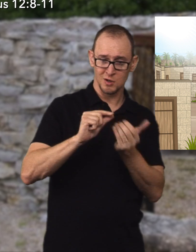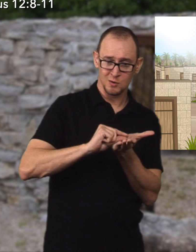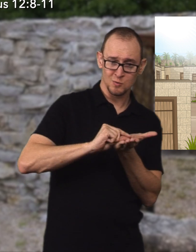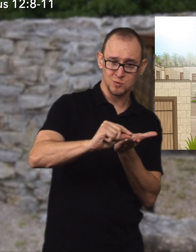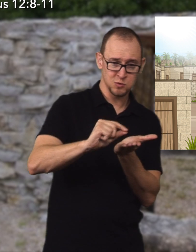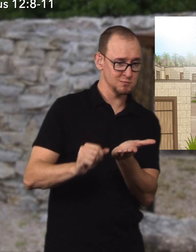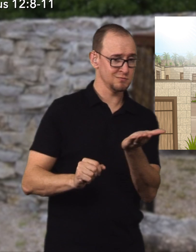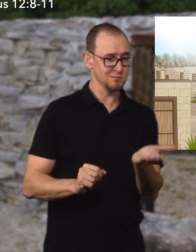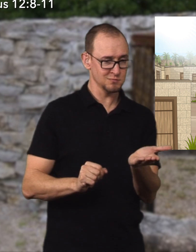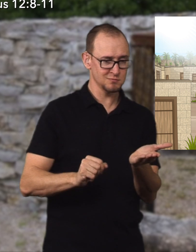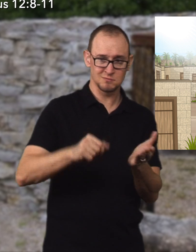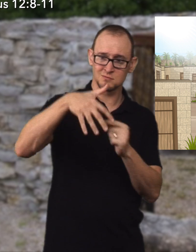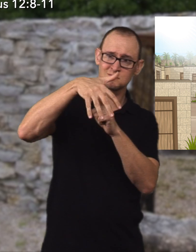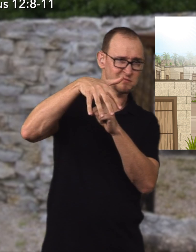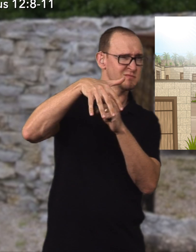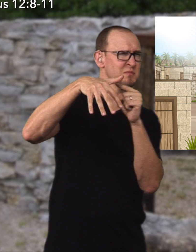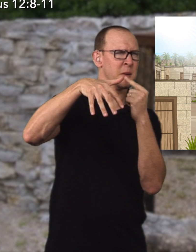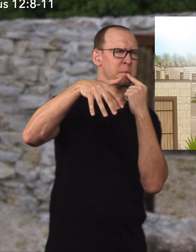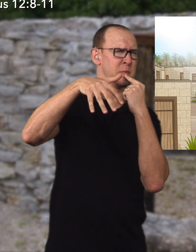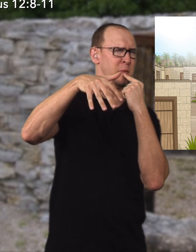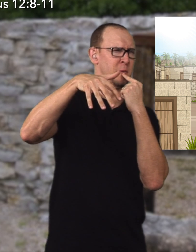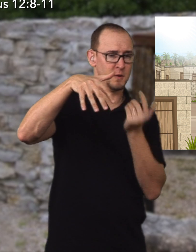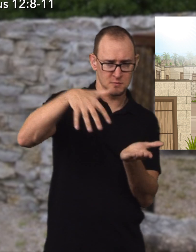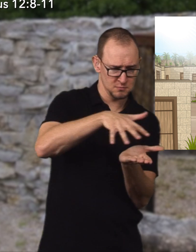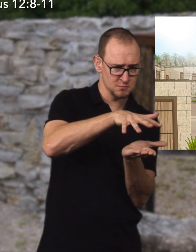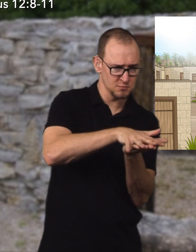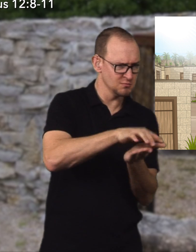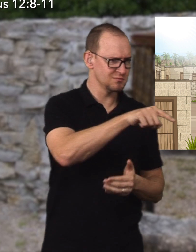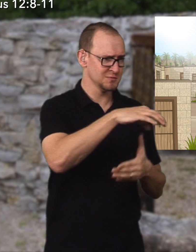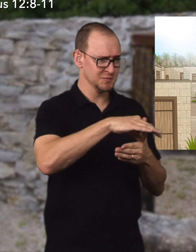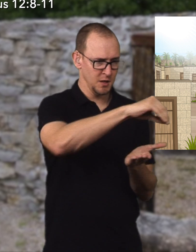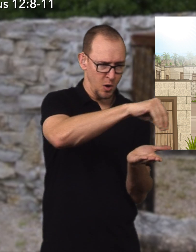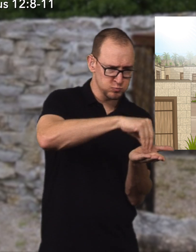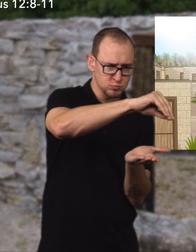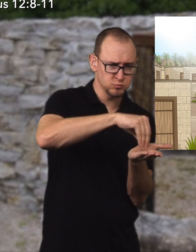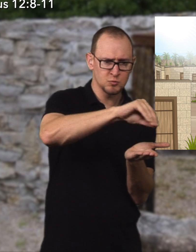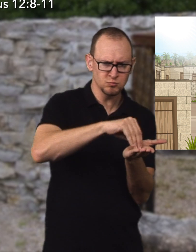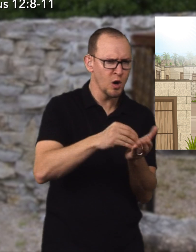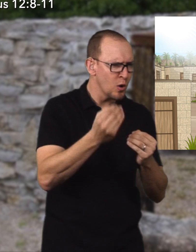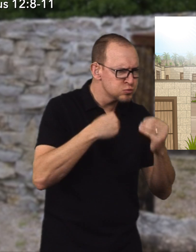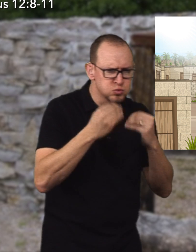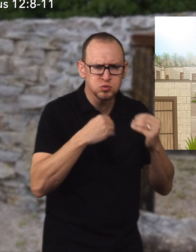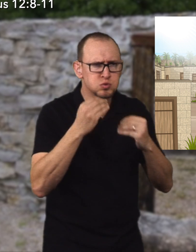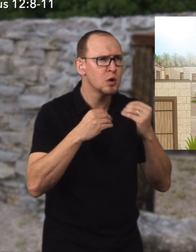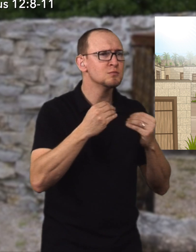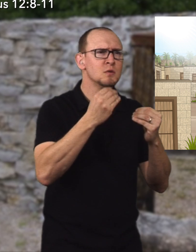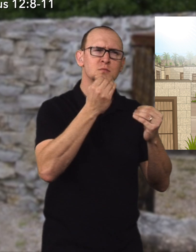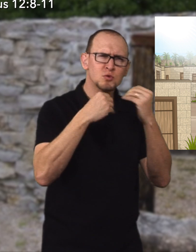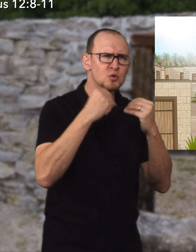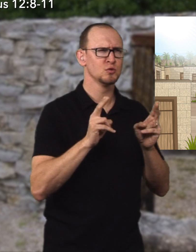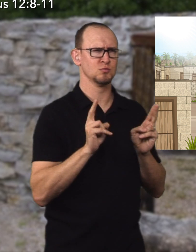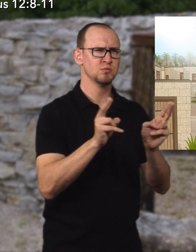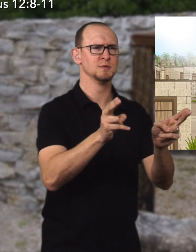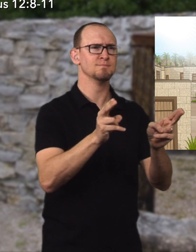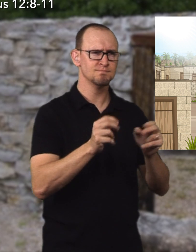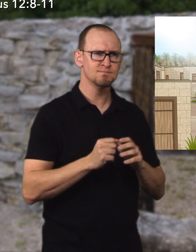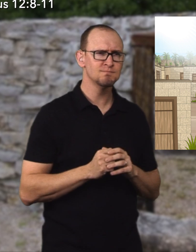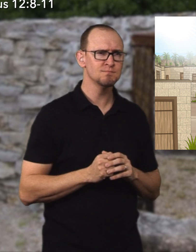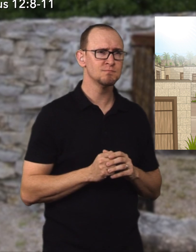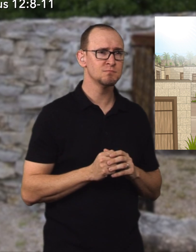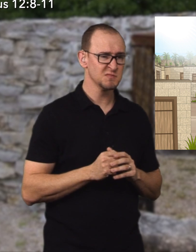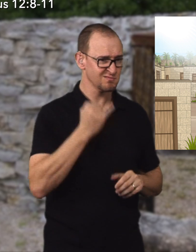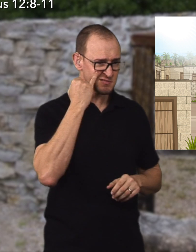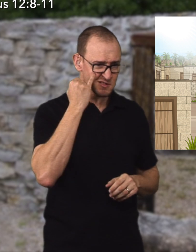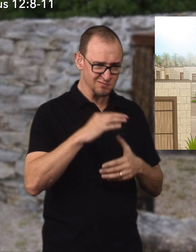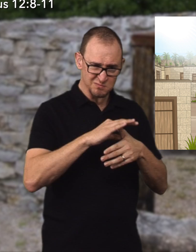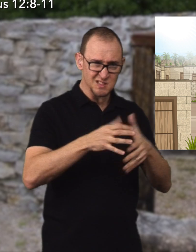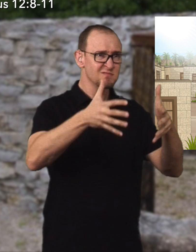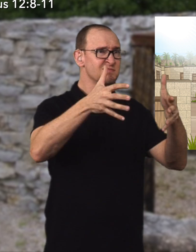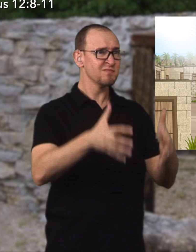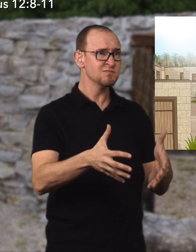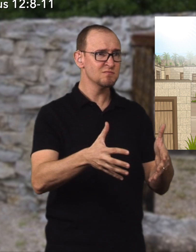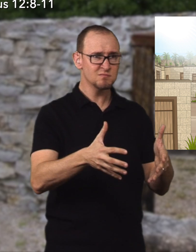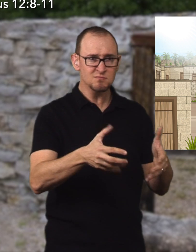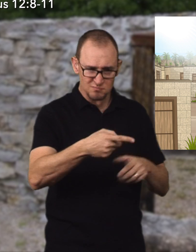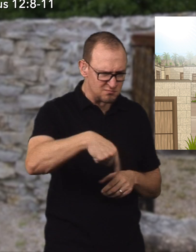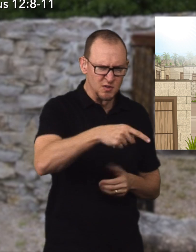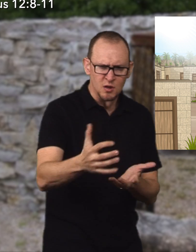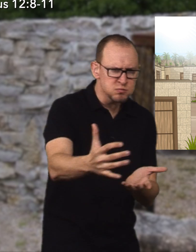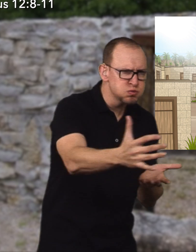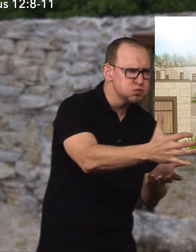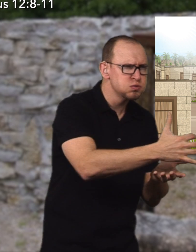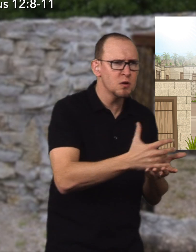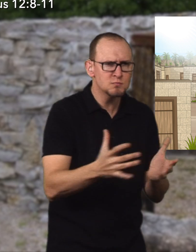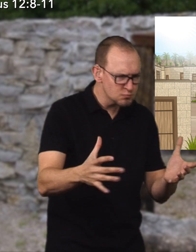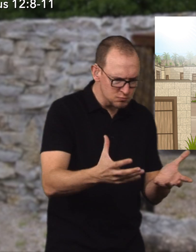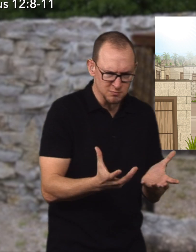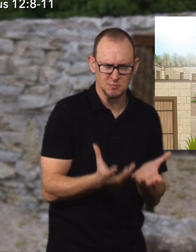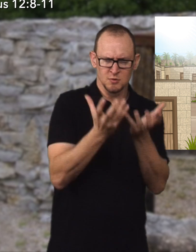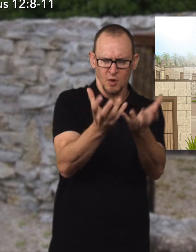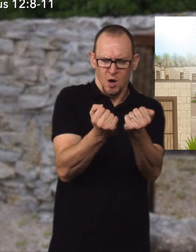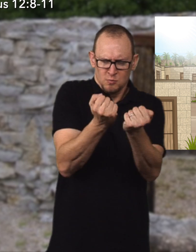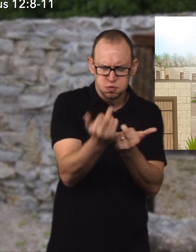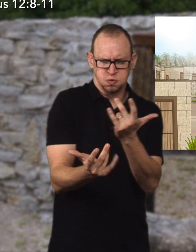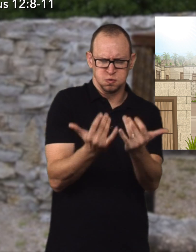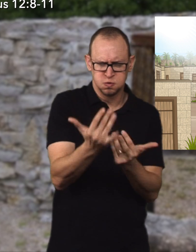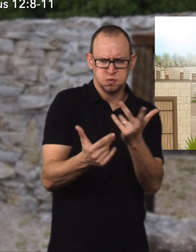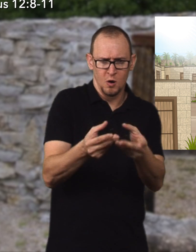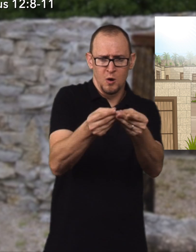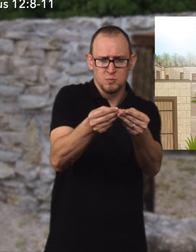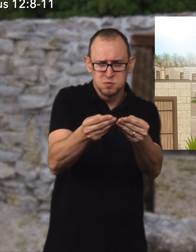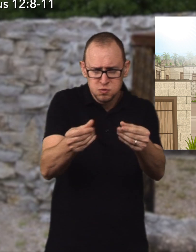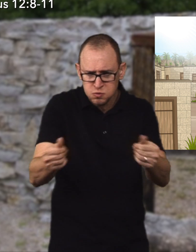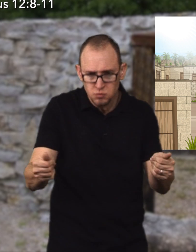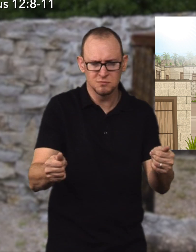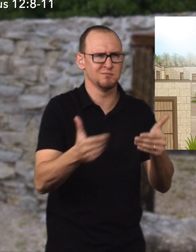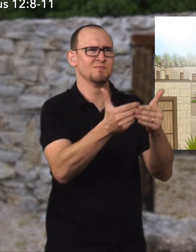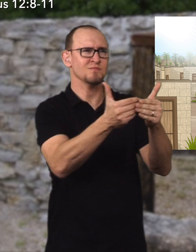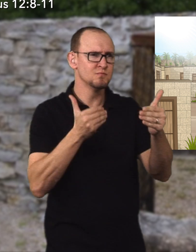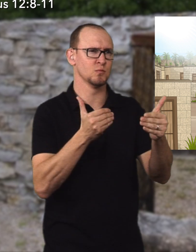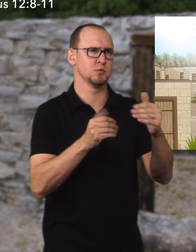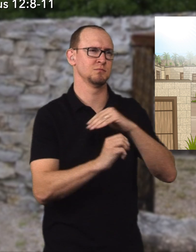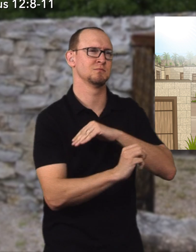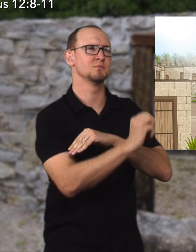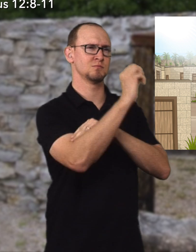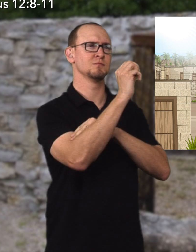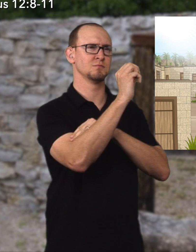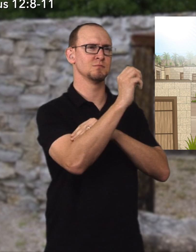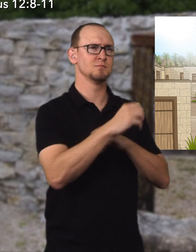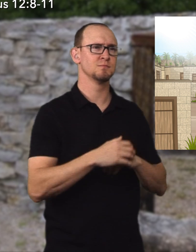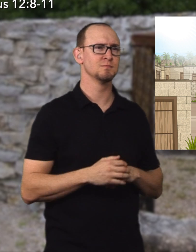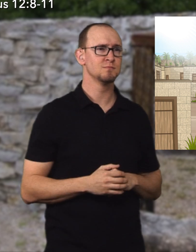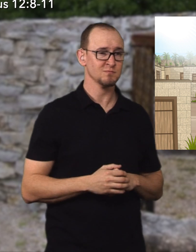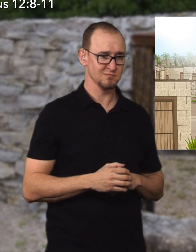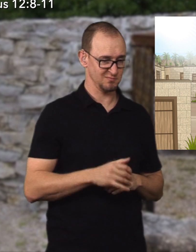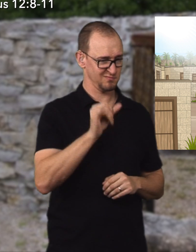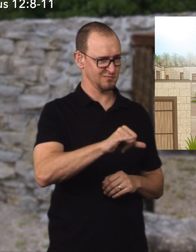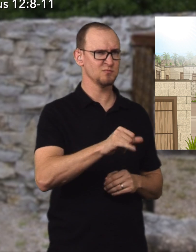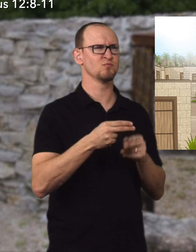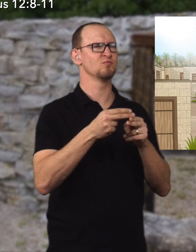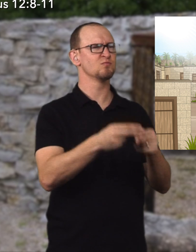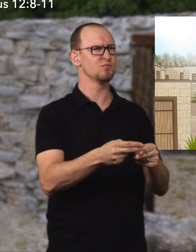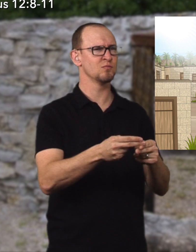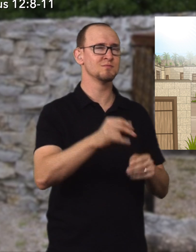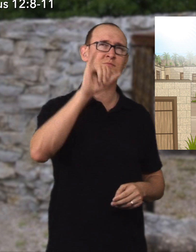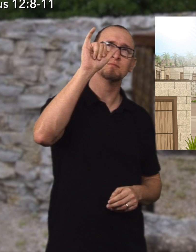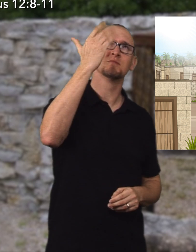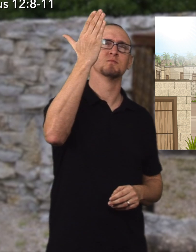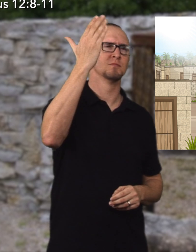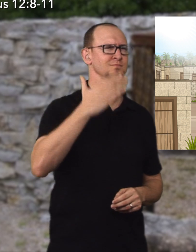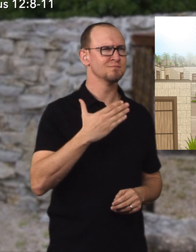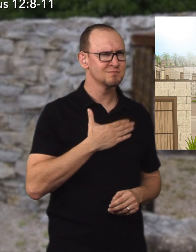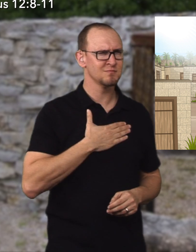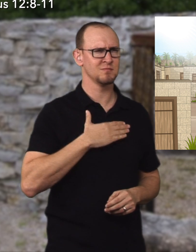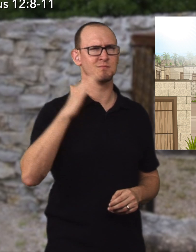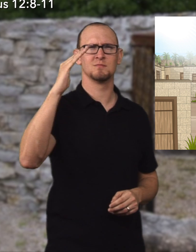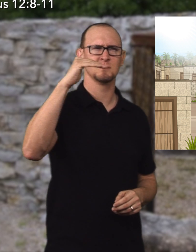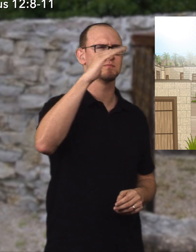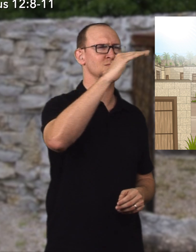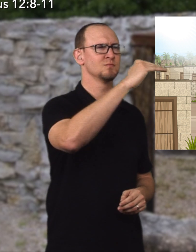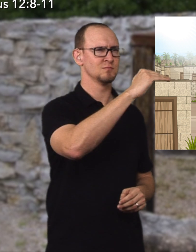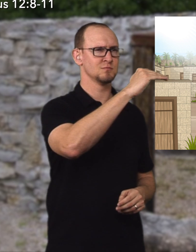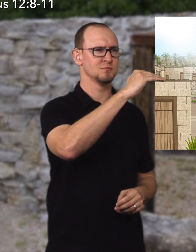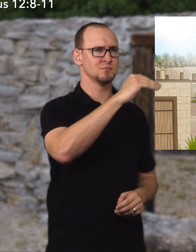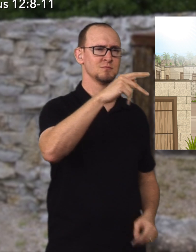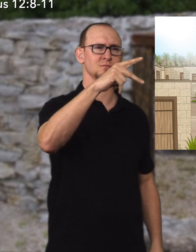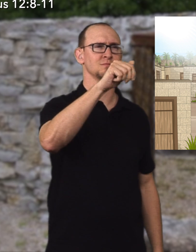This is how you are to eat it: You must be fully dressed for travel, with your sandals on your feet and your staff in your hand.